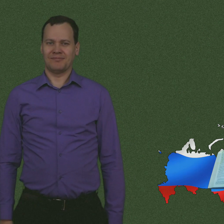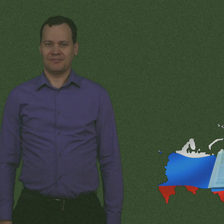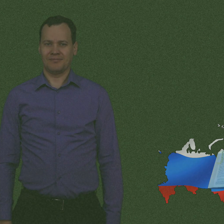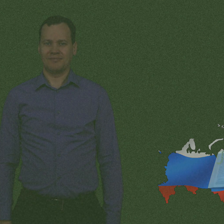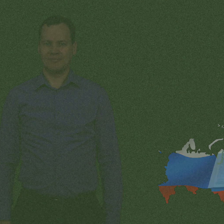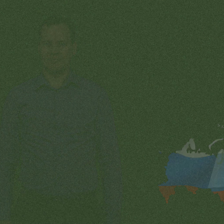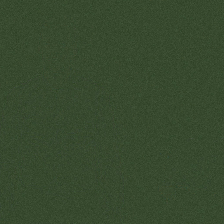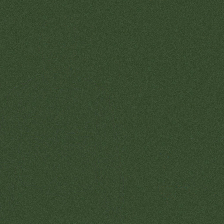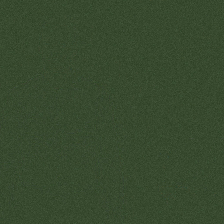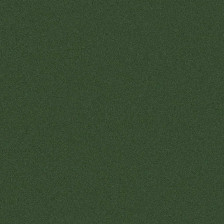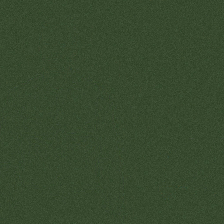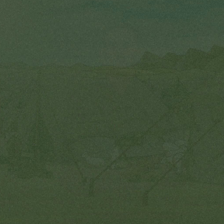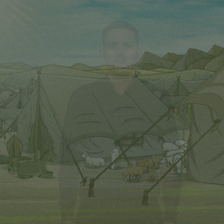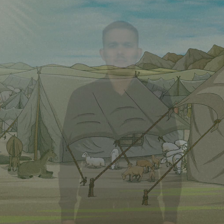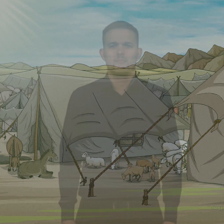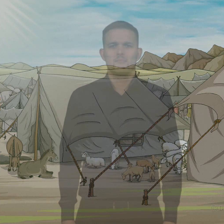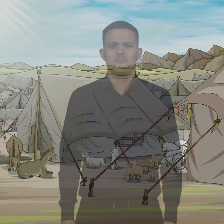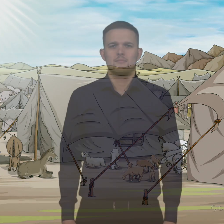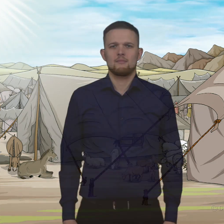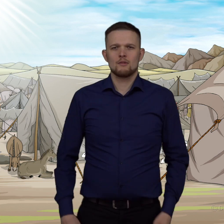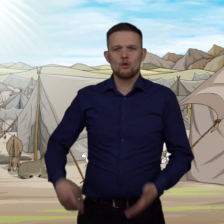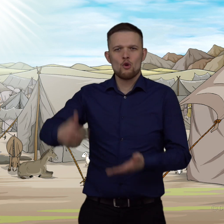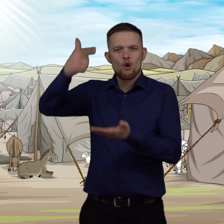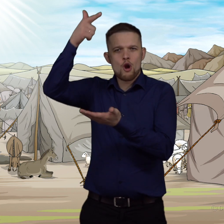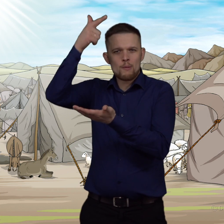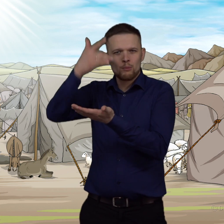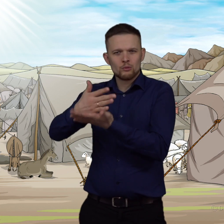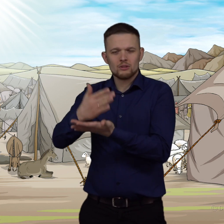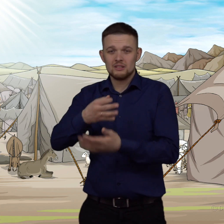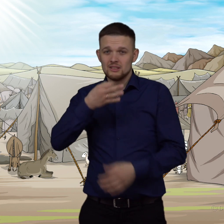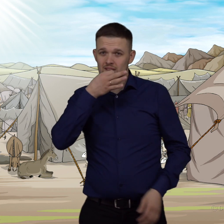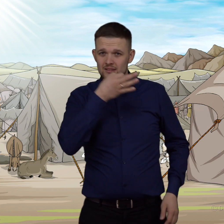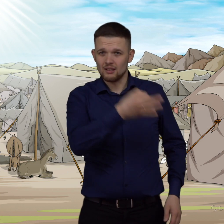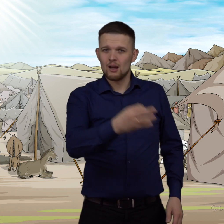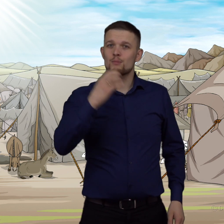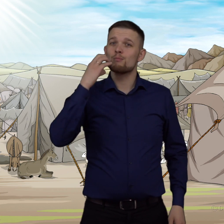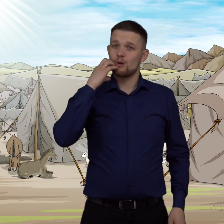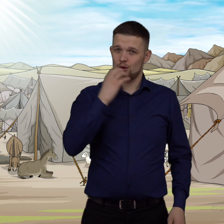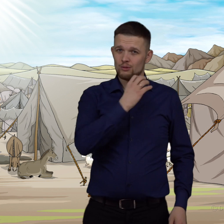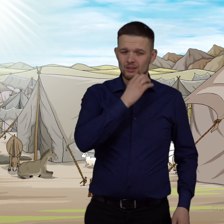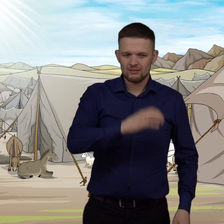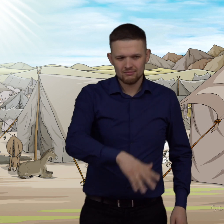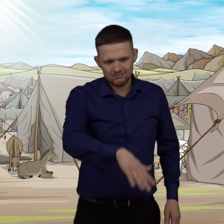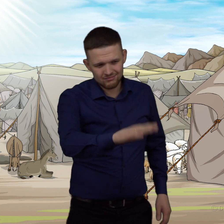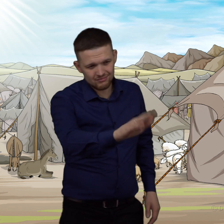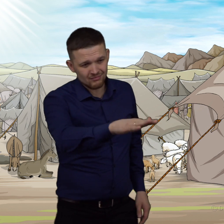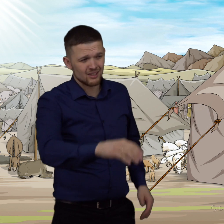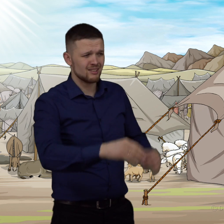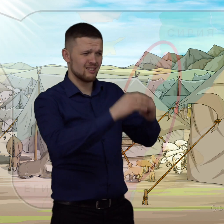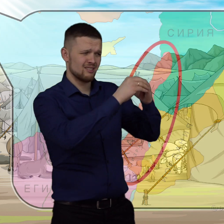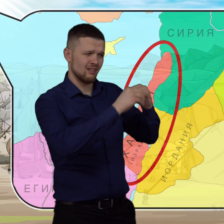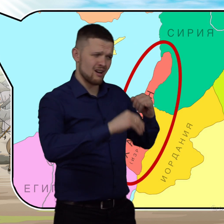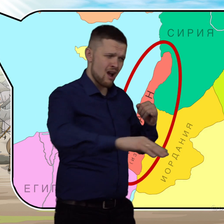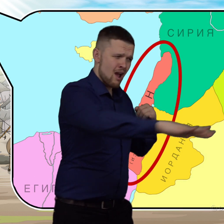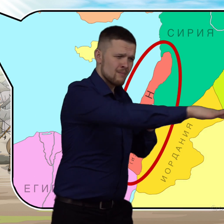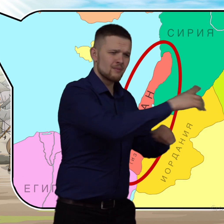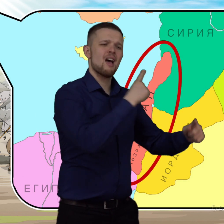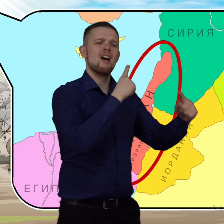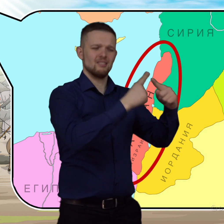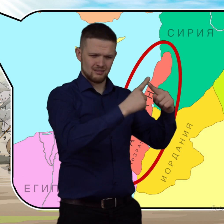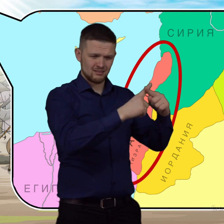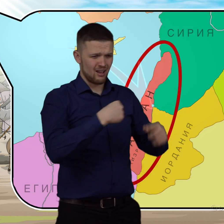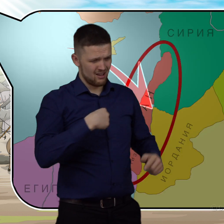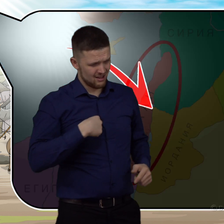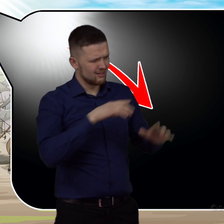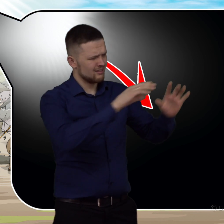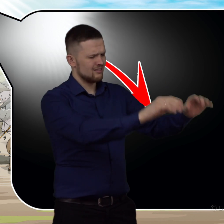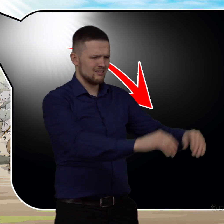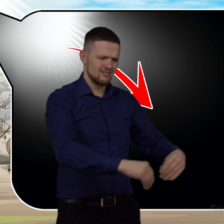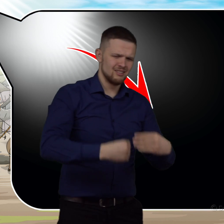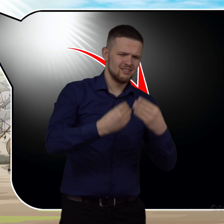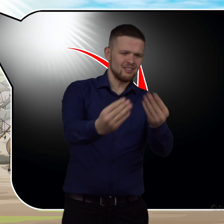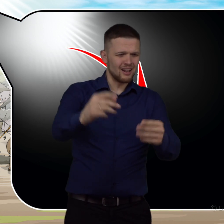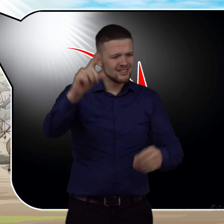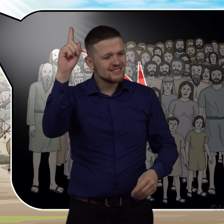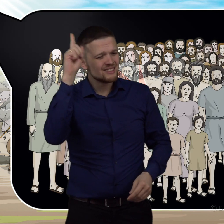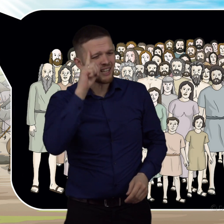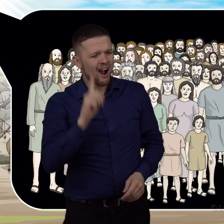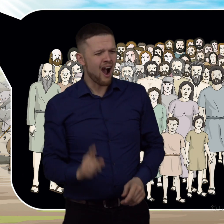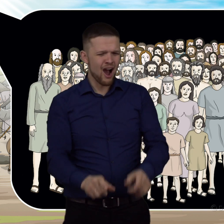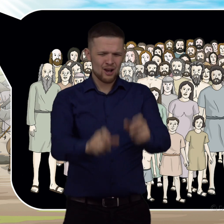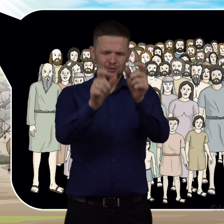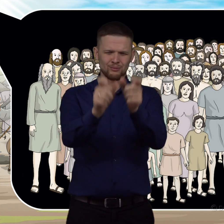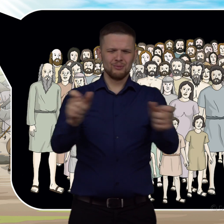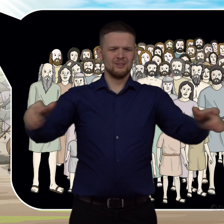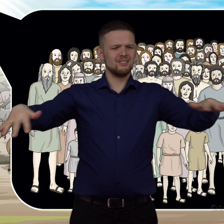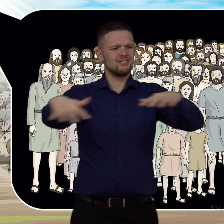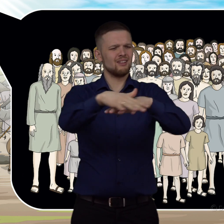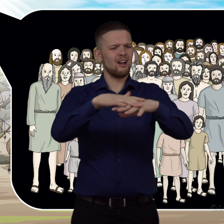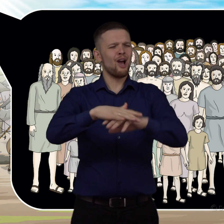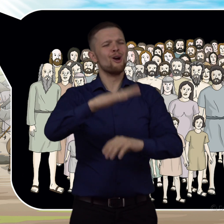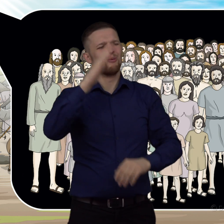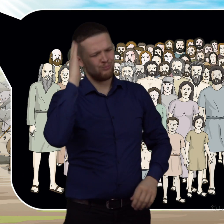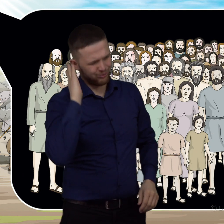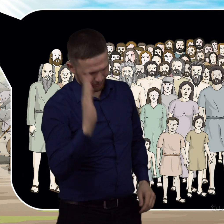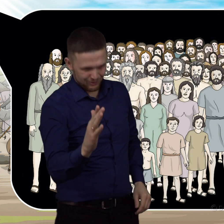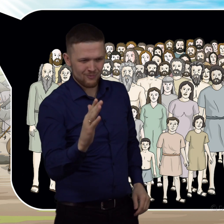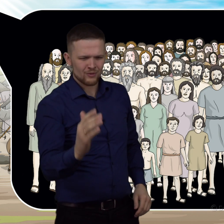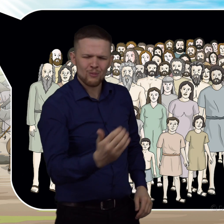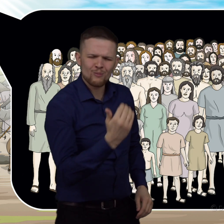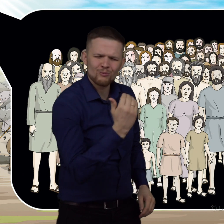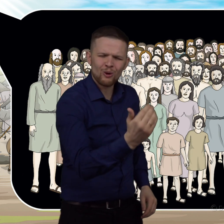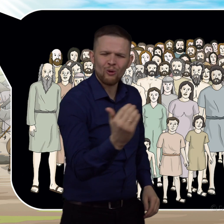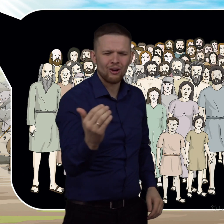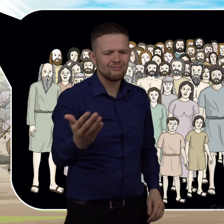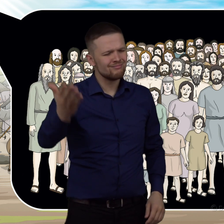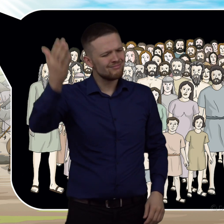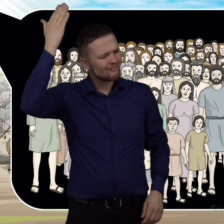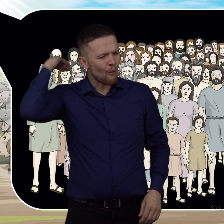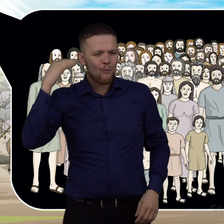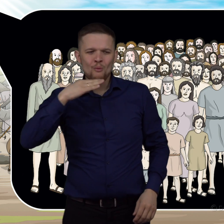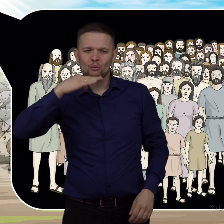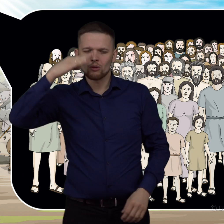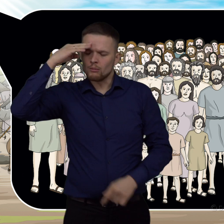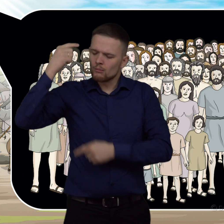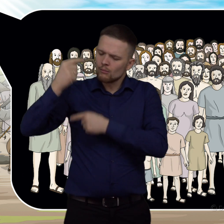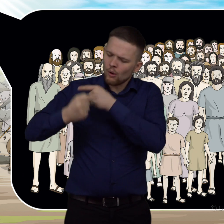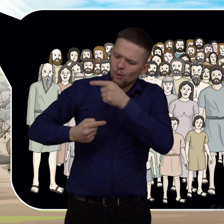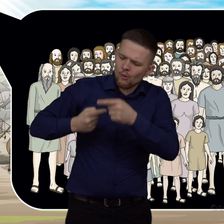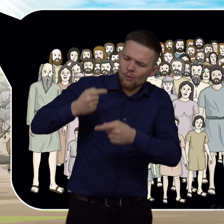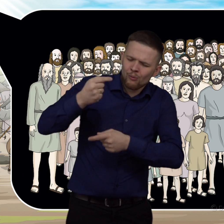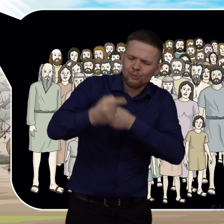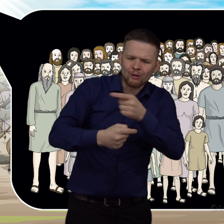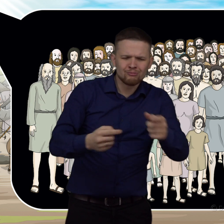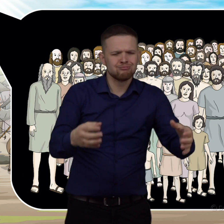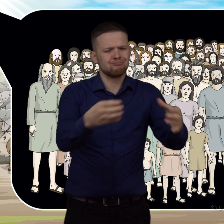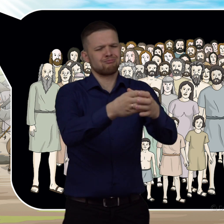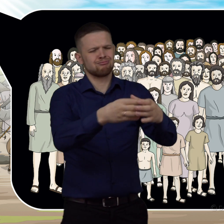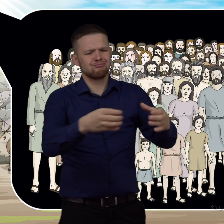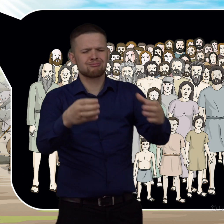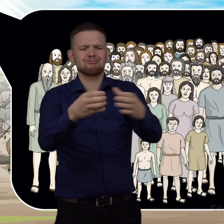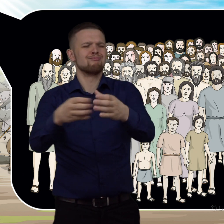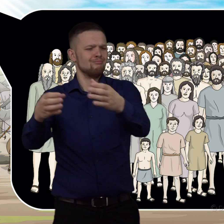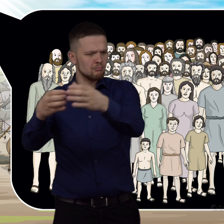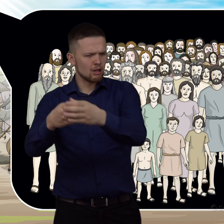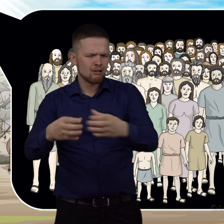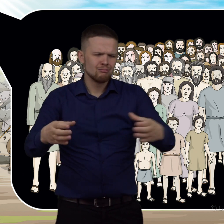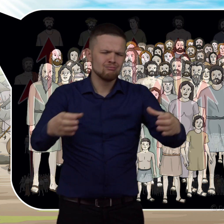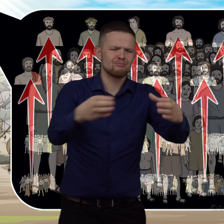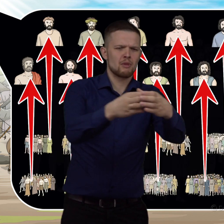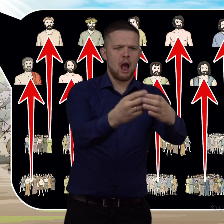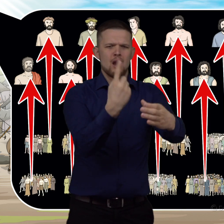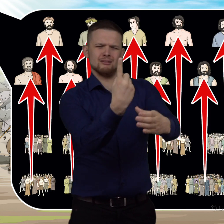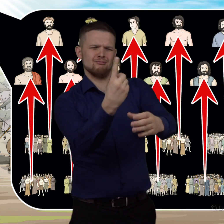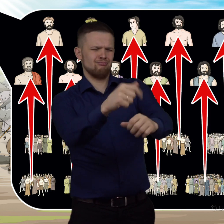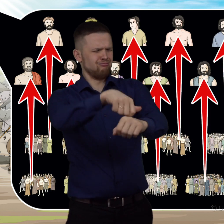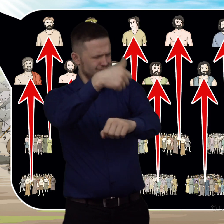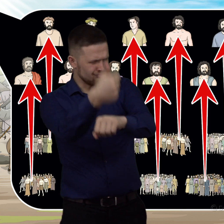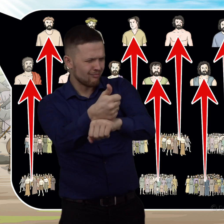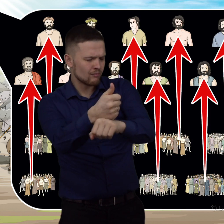And the LORD said to Moses, “Send out for yourself men to spy out the land of Canaan, which I am giving to the Israelites.